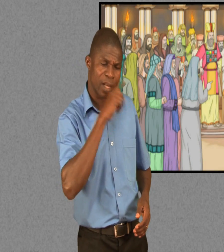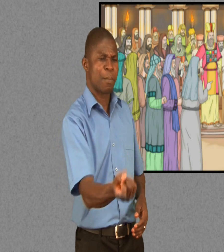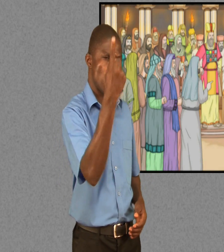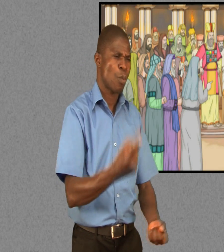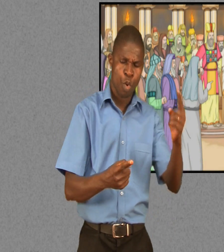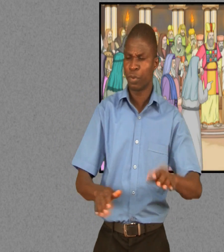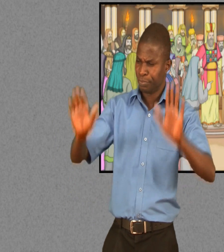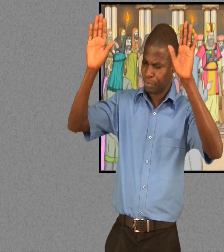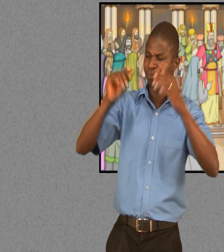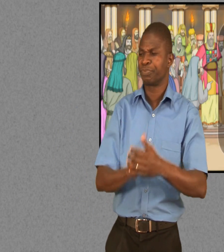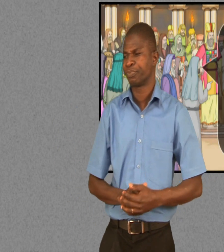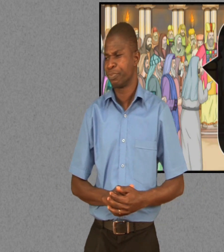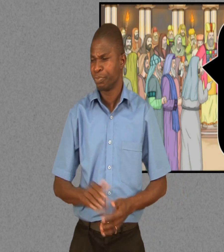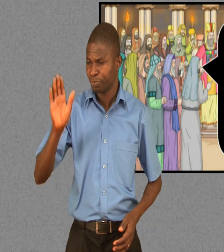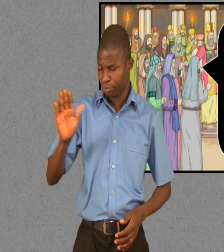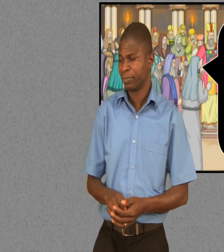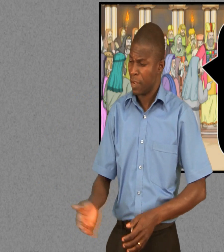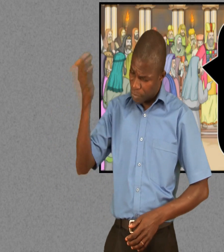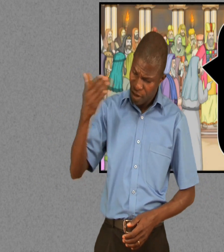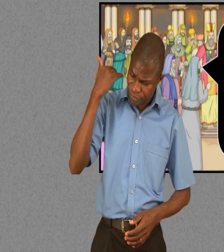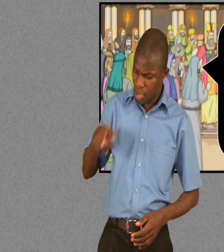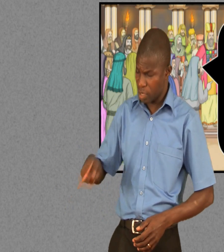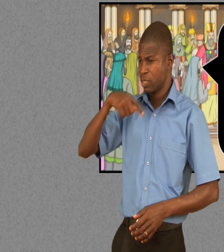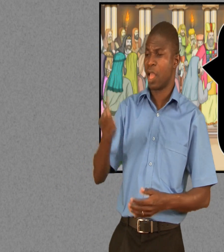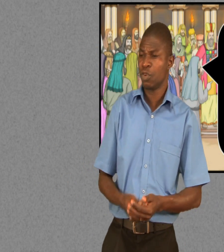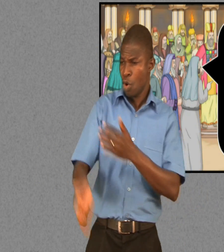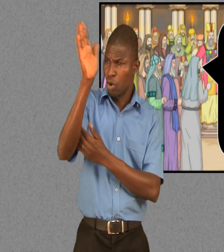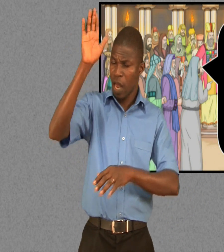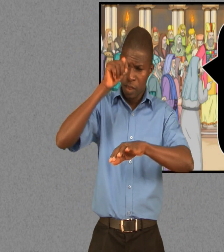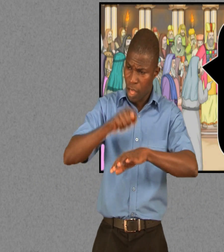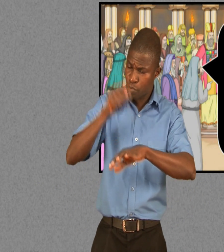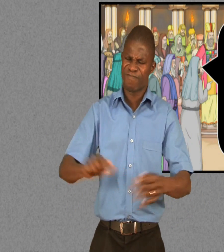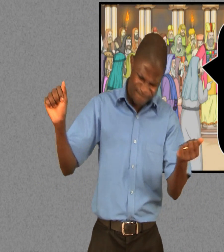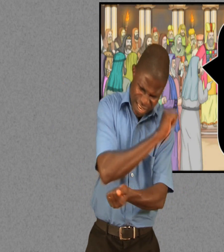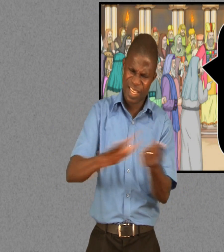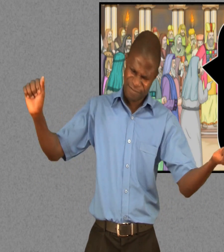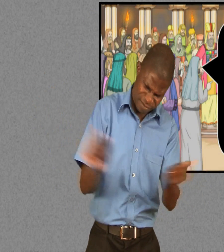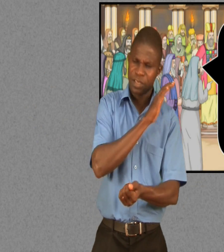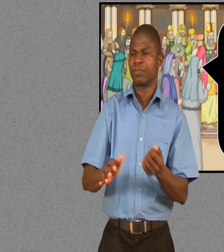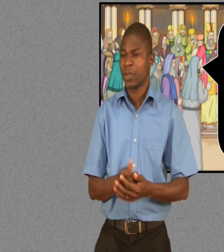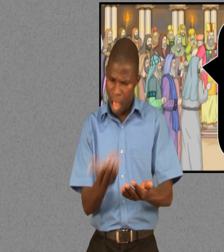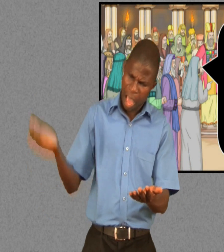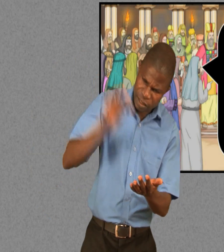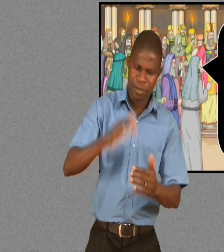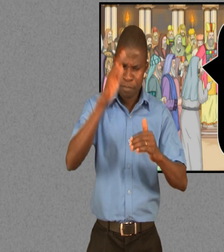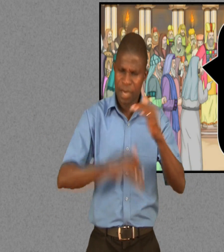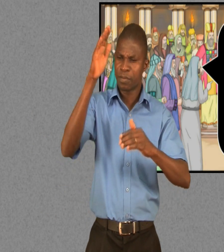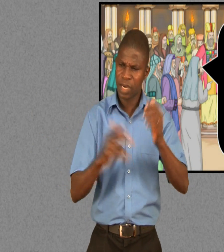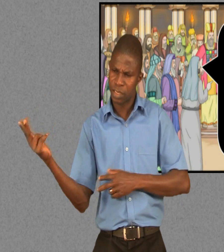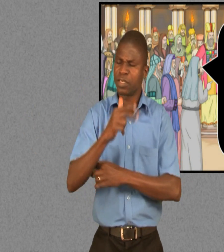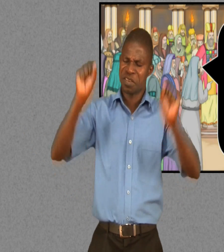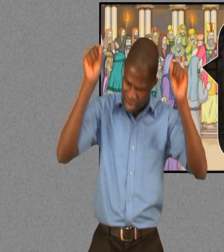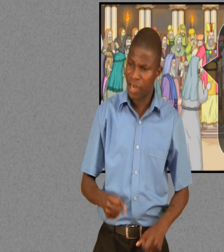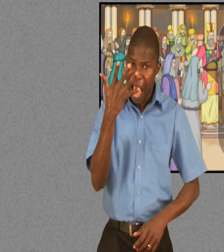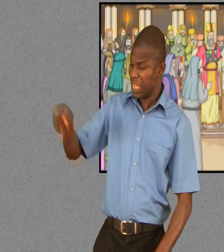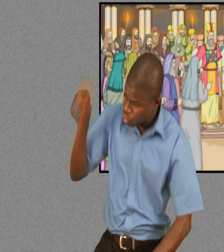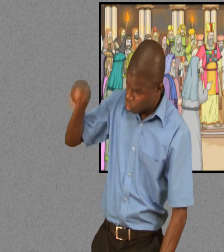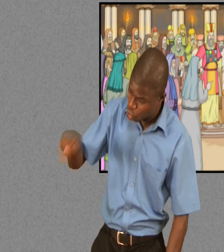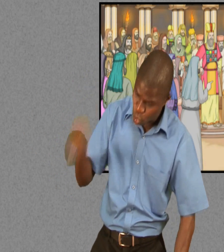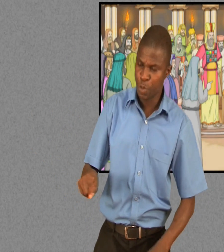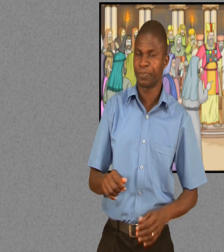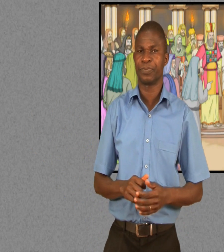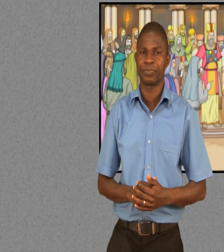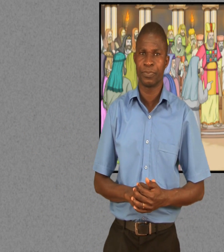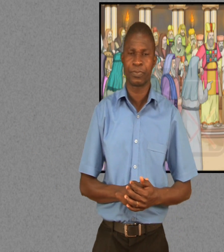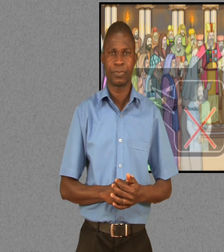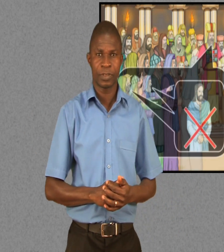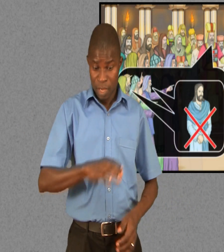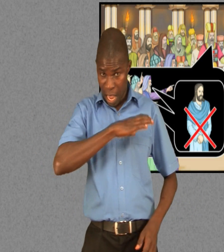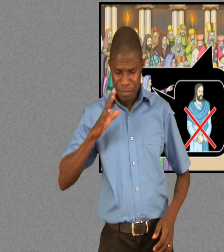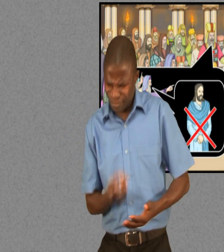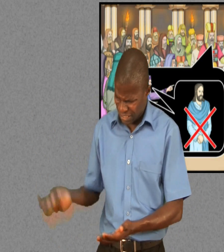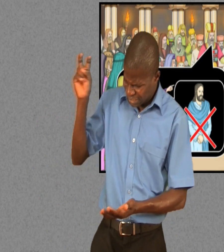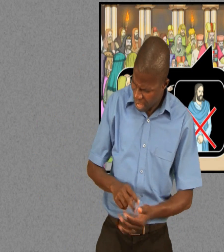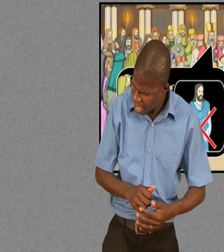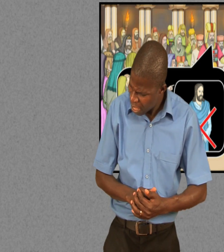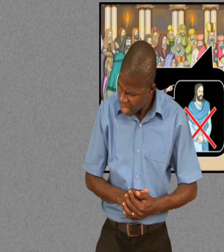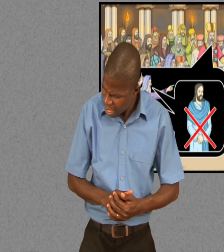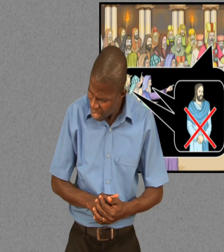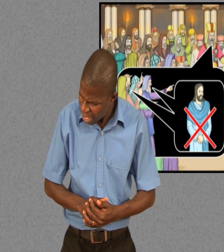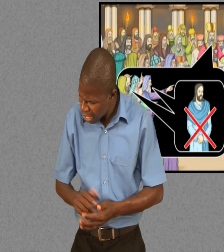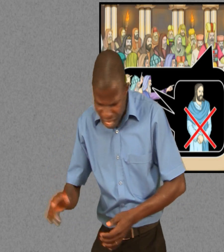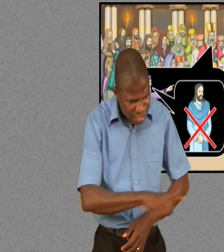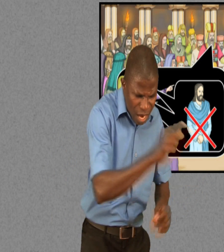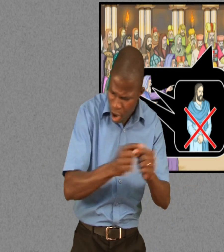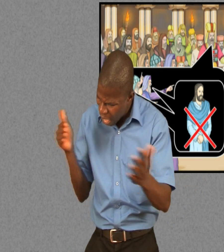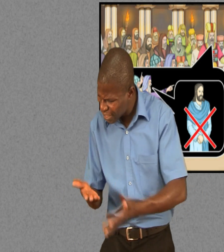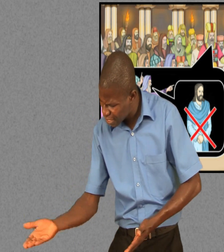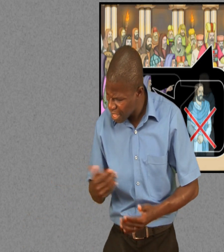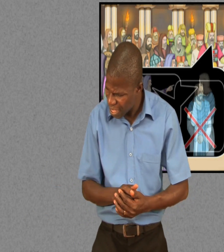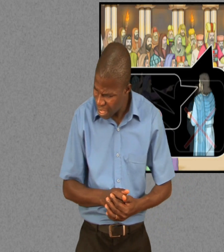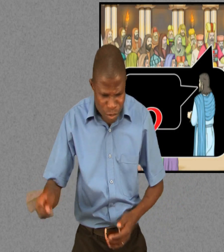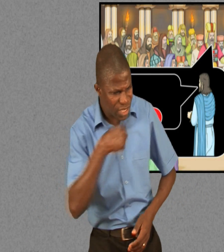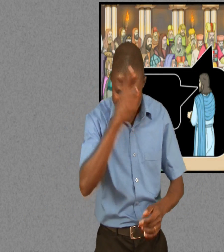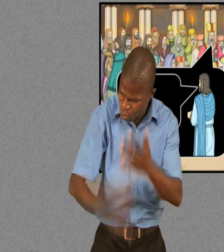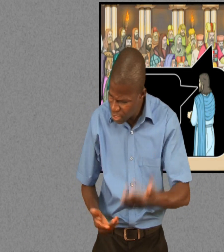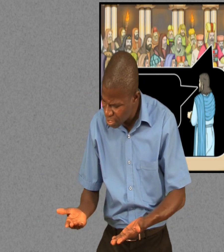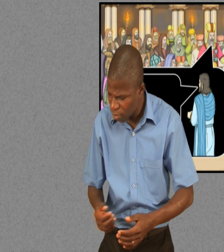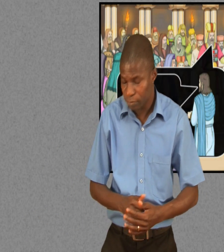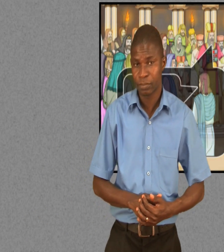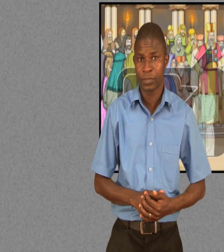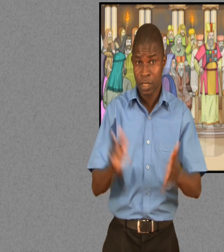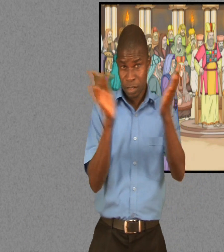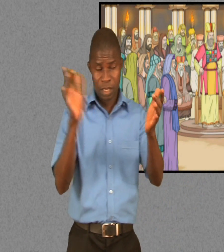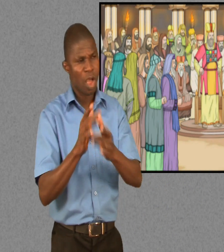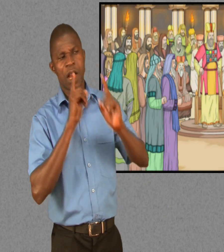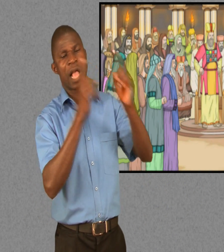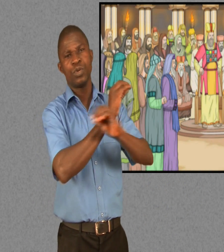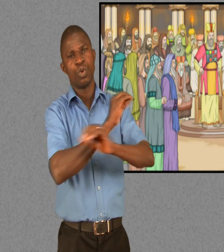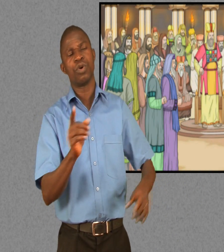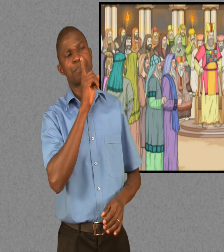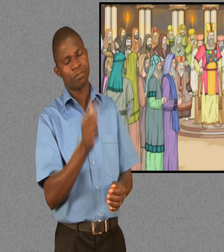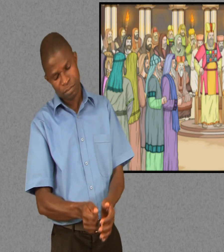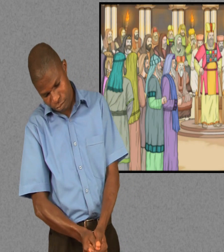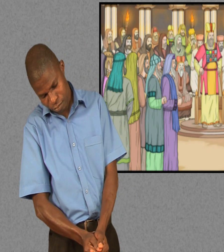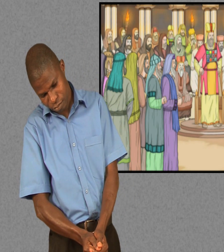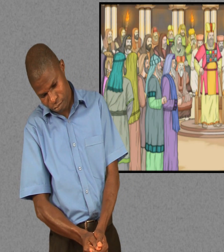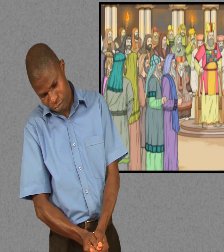Finally two came forward and declared, “This man said, ‘I am able to destroy the temple of God and rebuild it in three days.’” So the high priest stood up and asked Him, “Have You no answer?